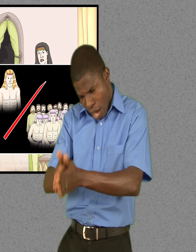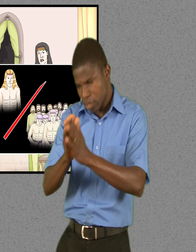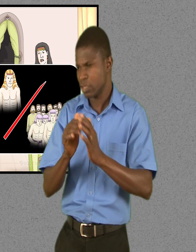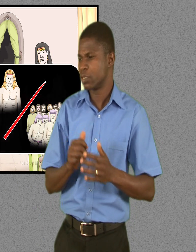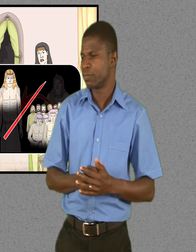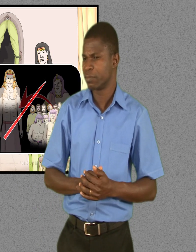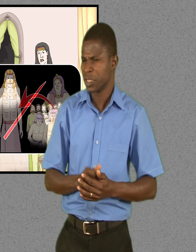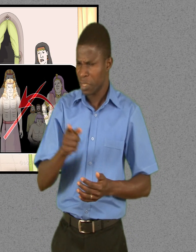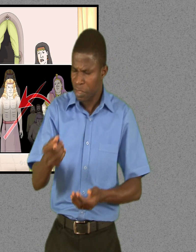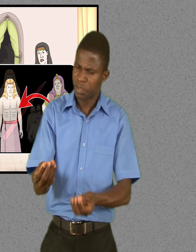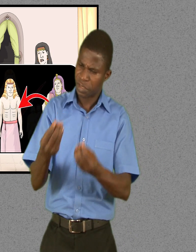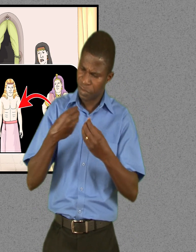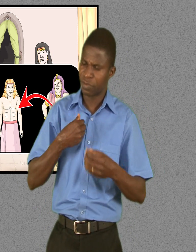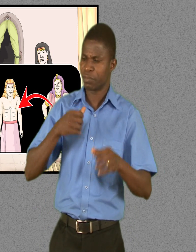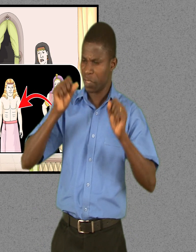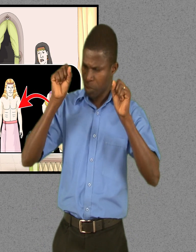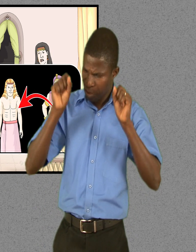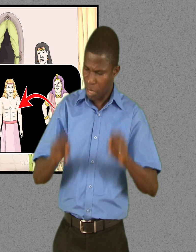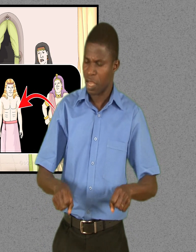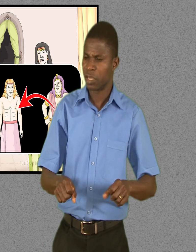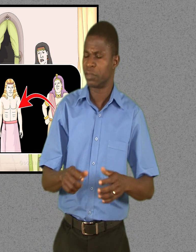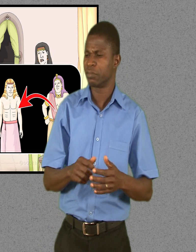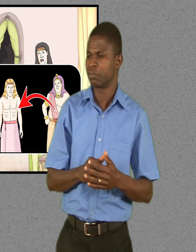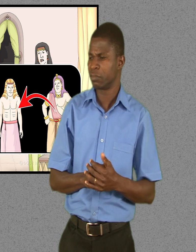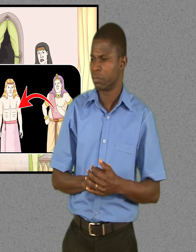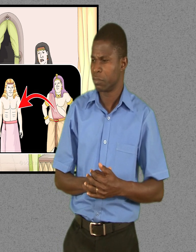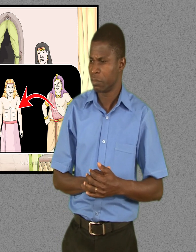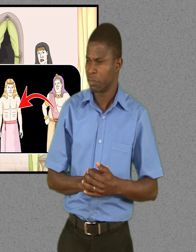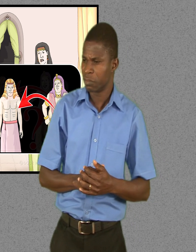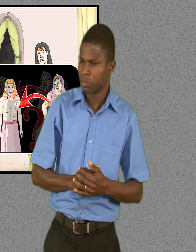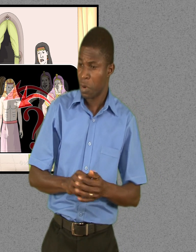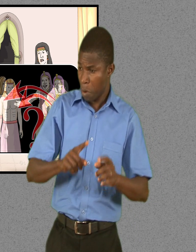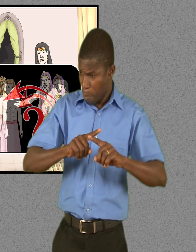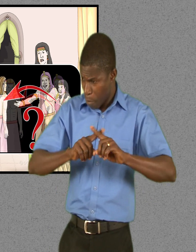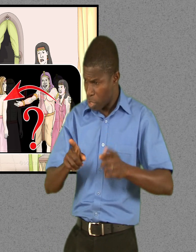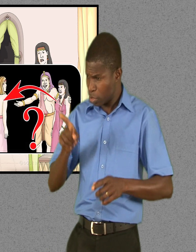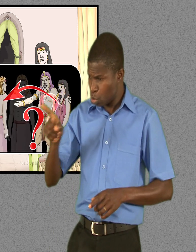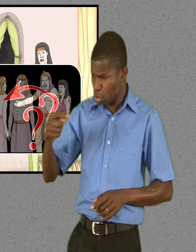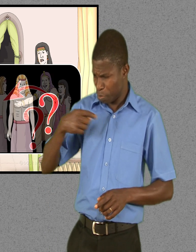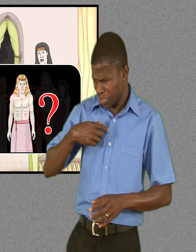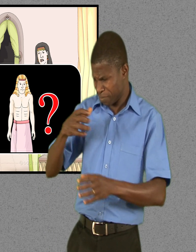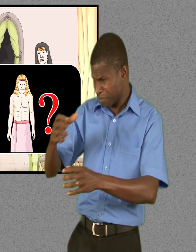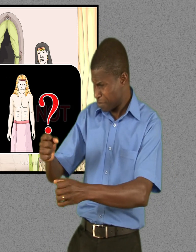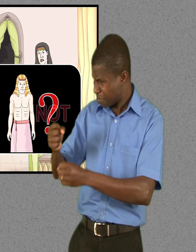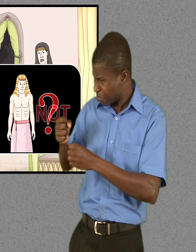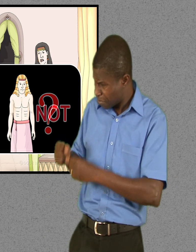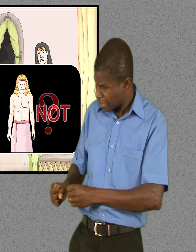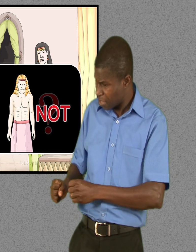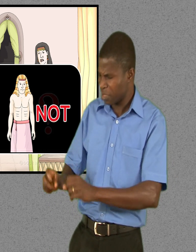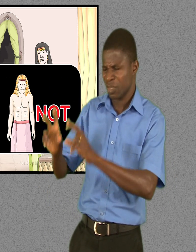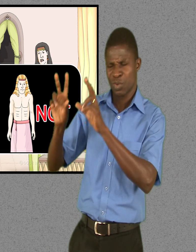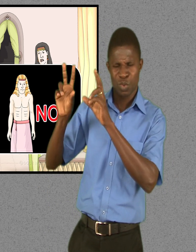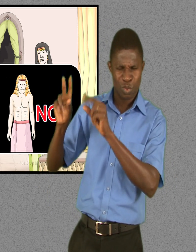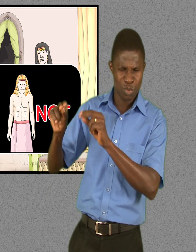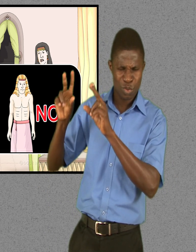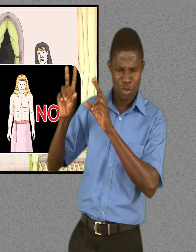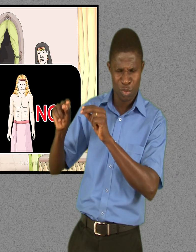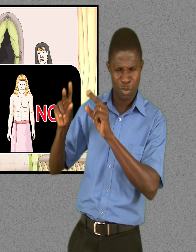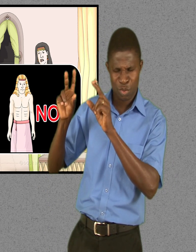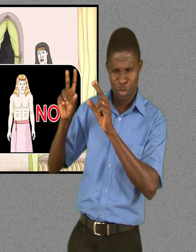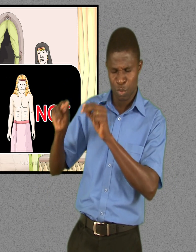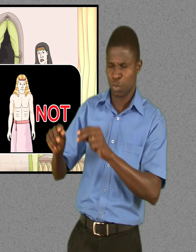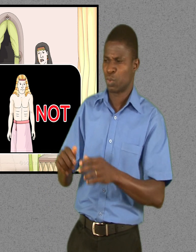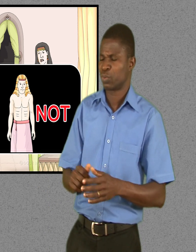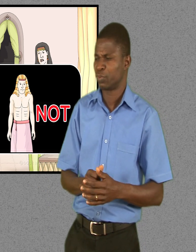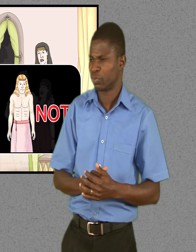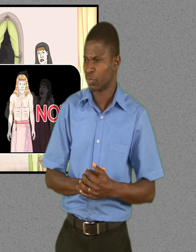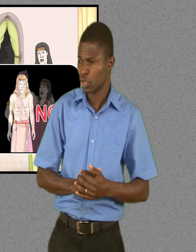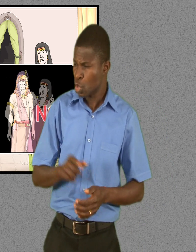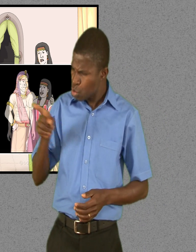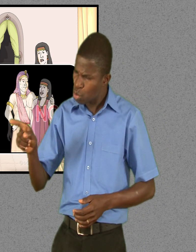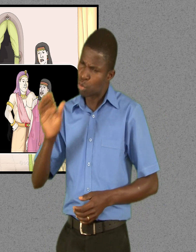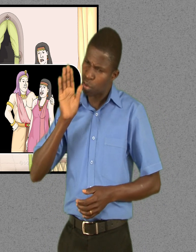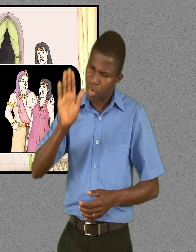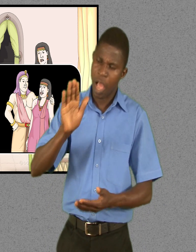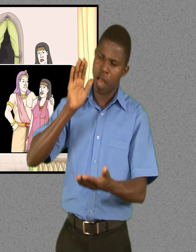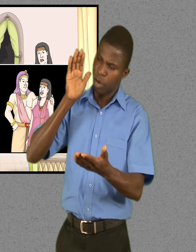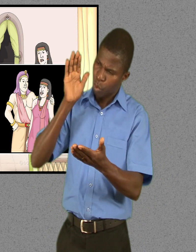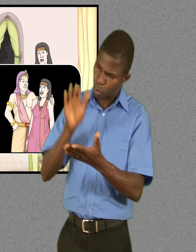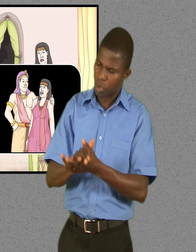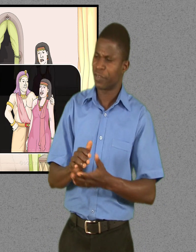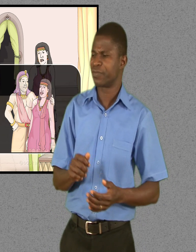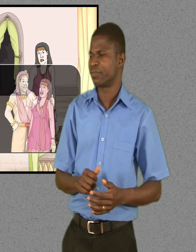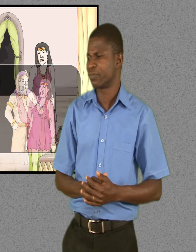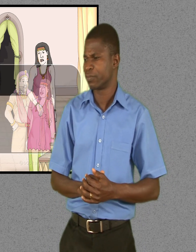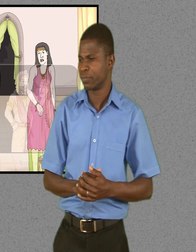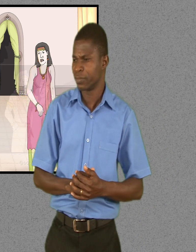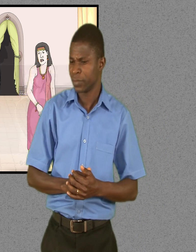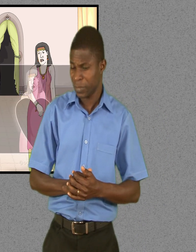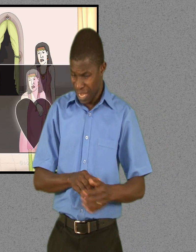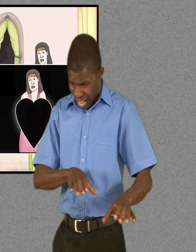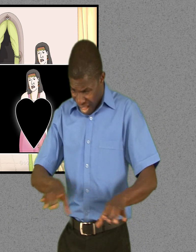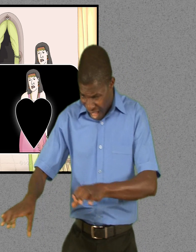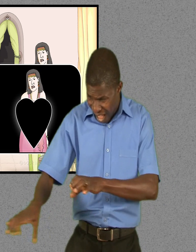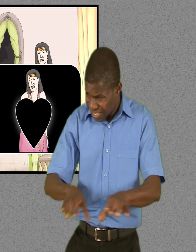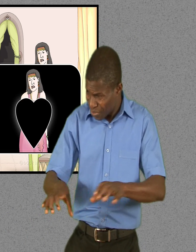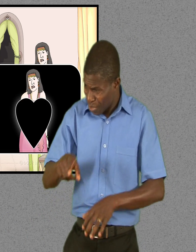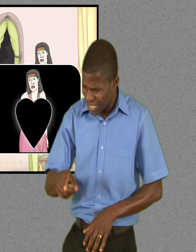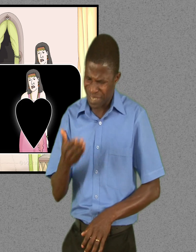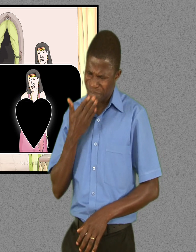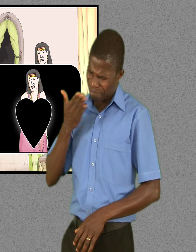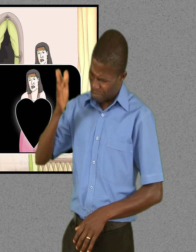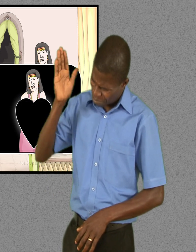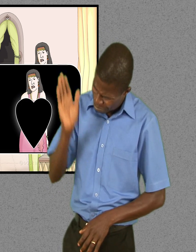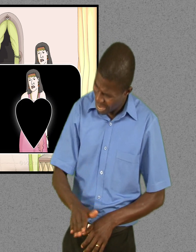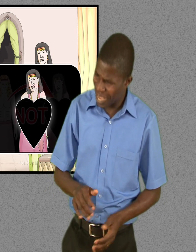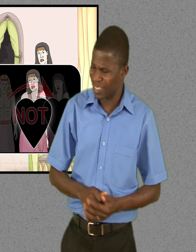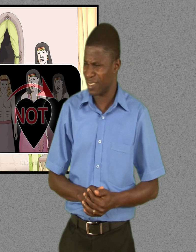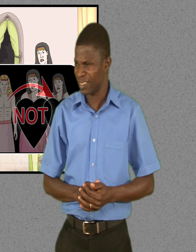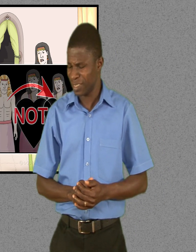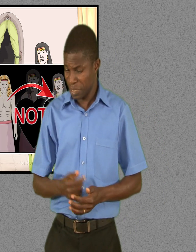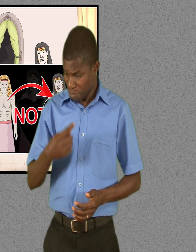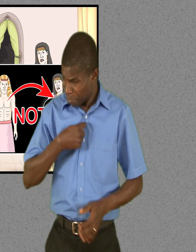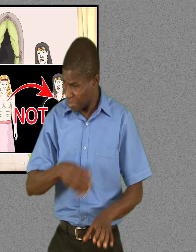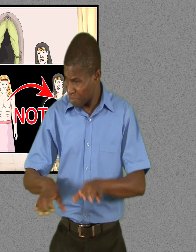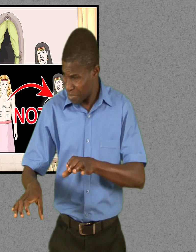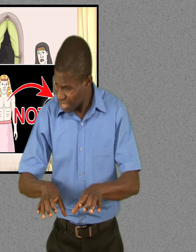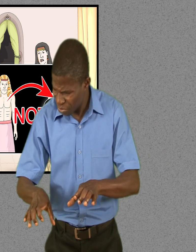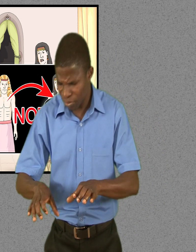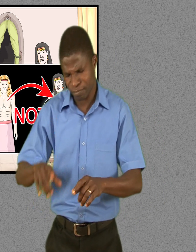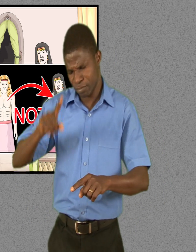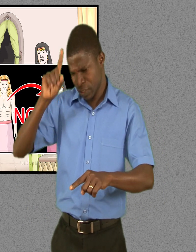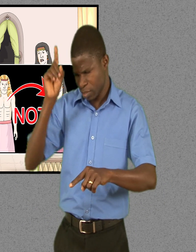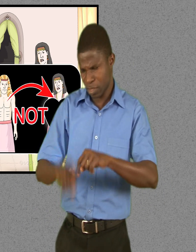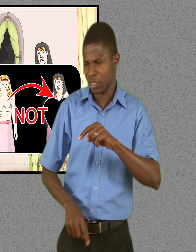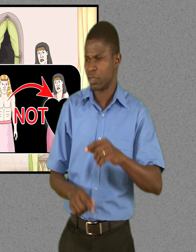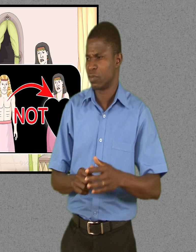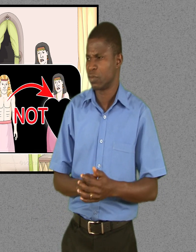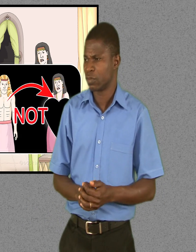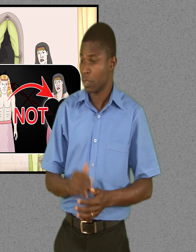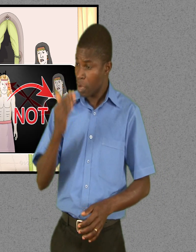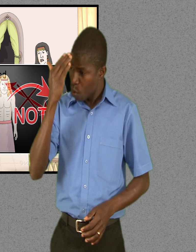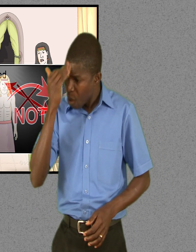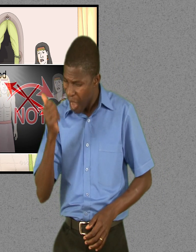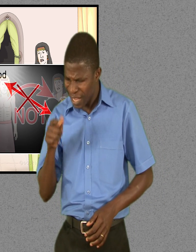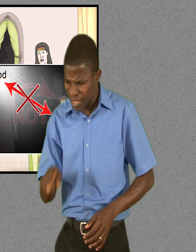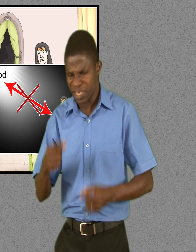He has withheld nothing from me except you, because you are his wife.